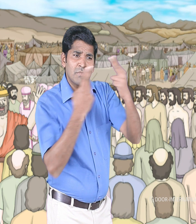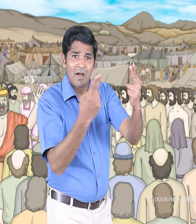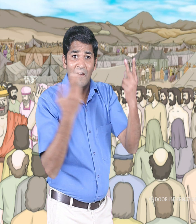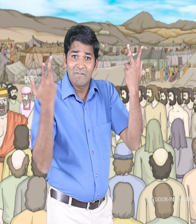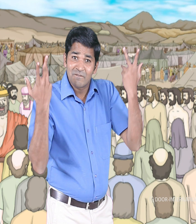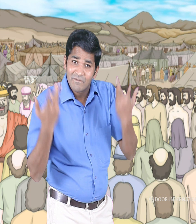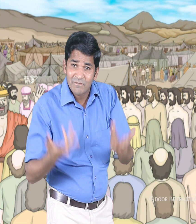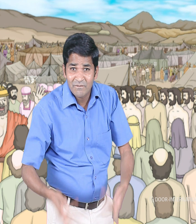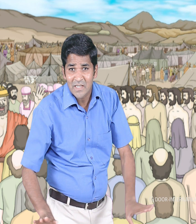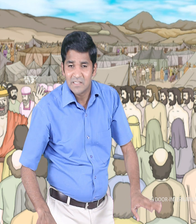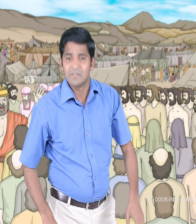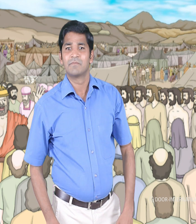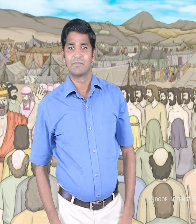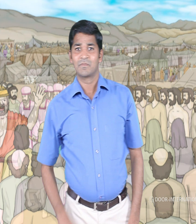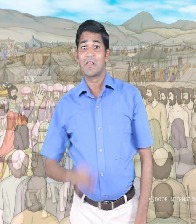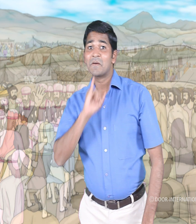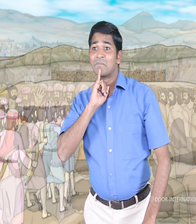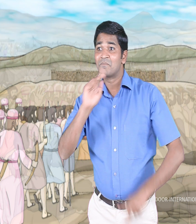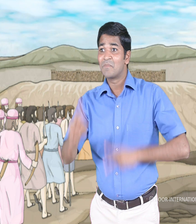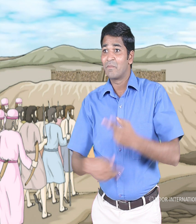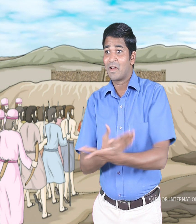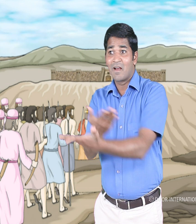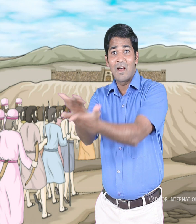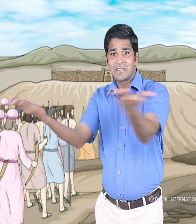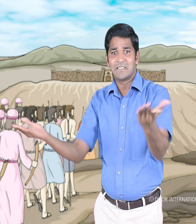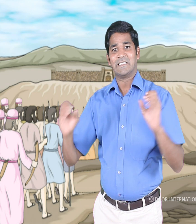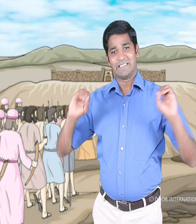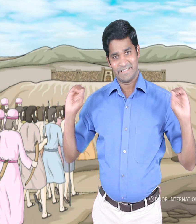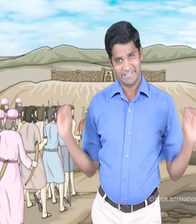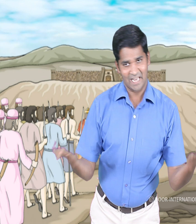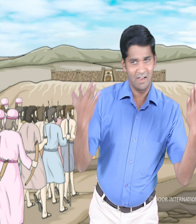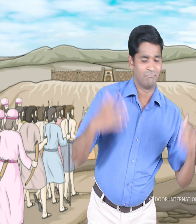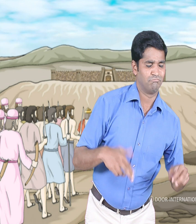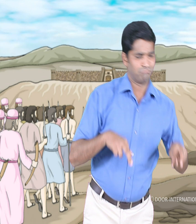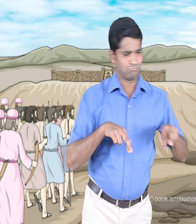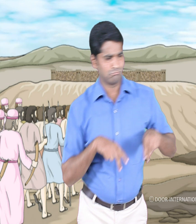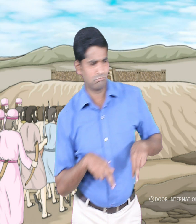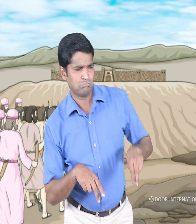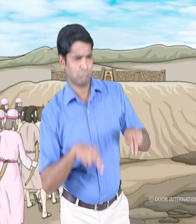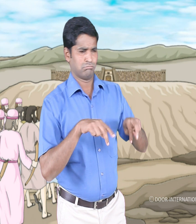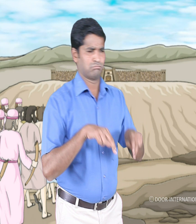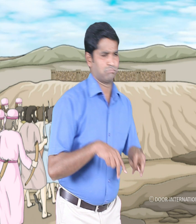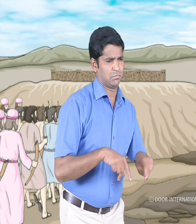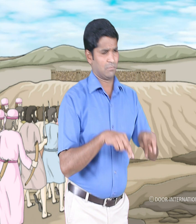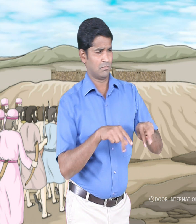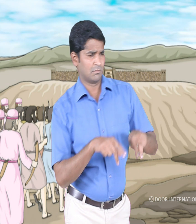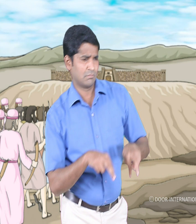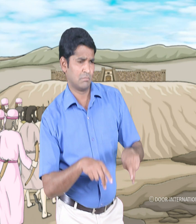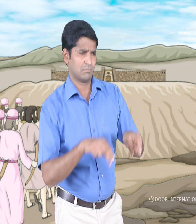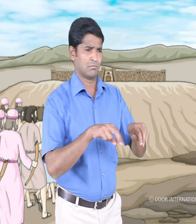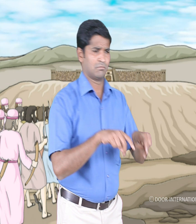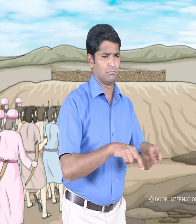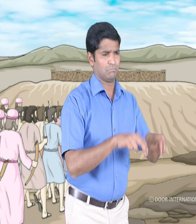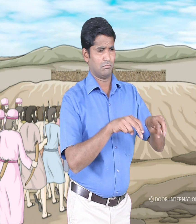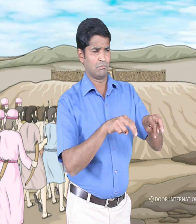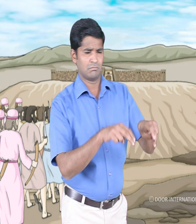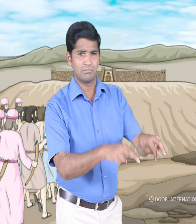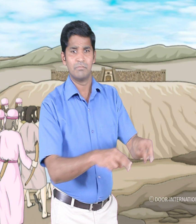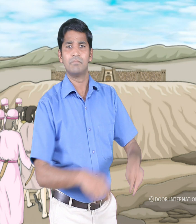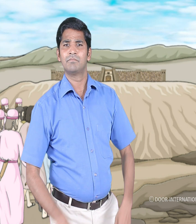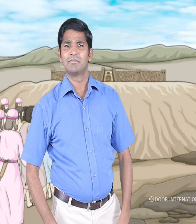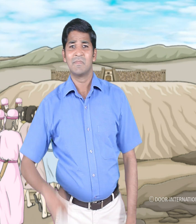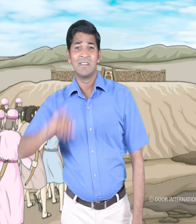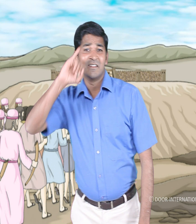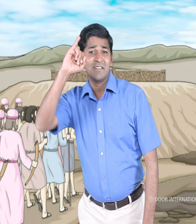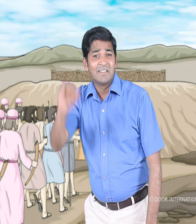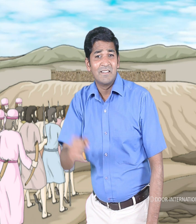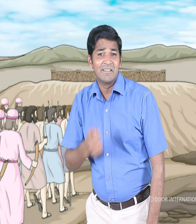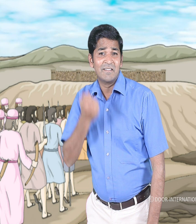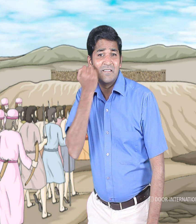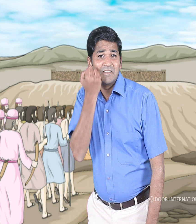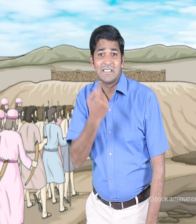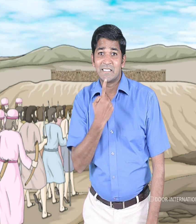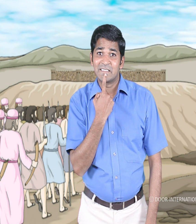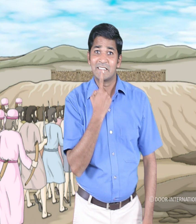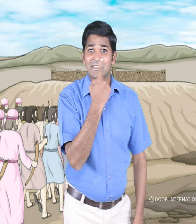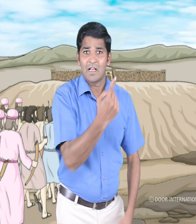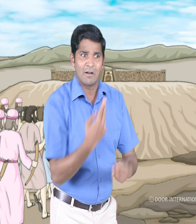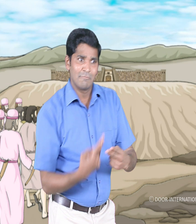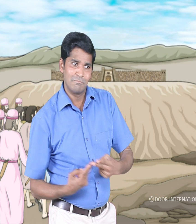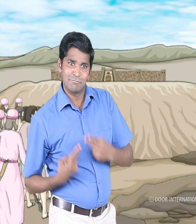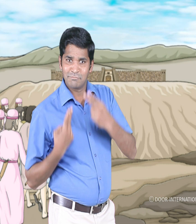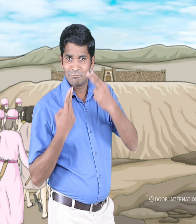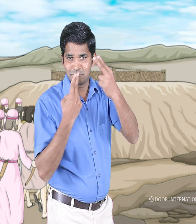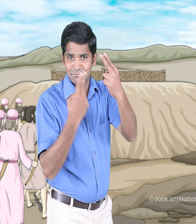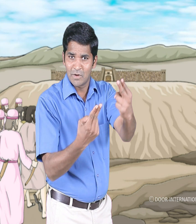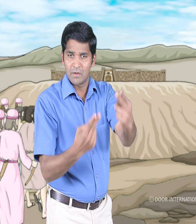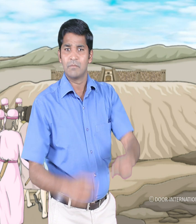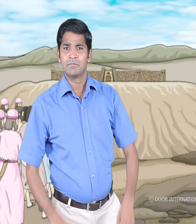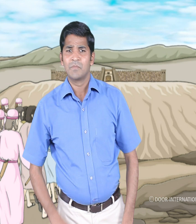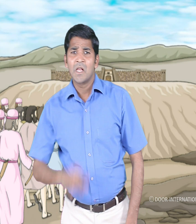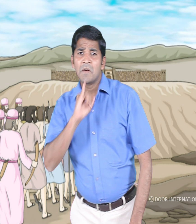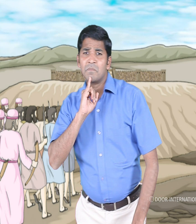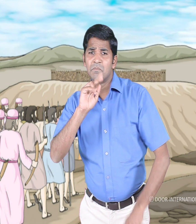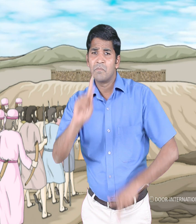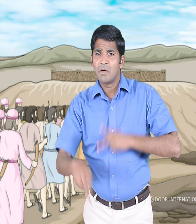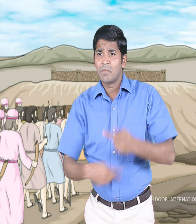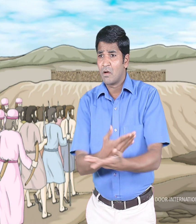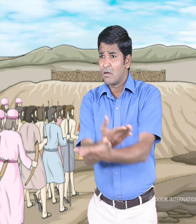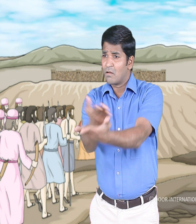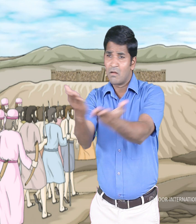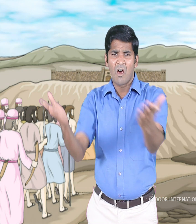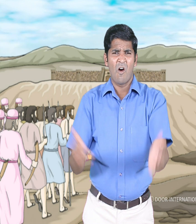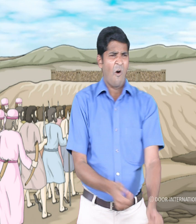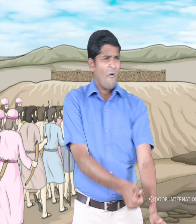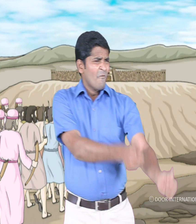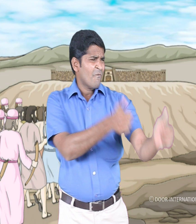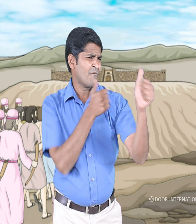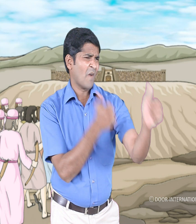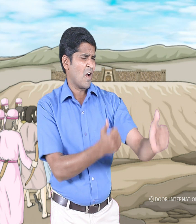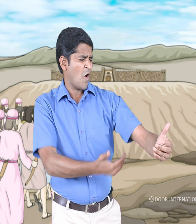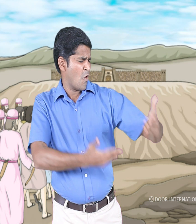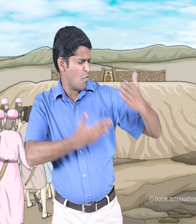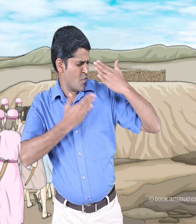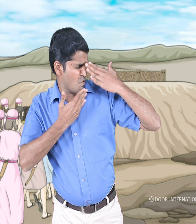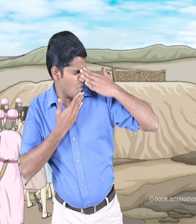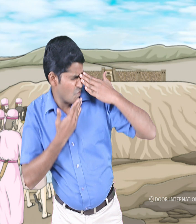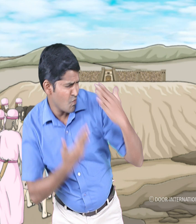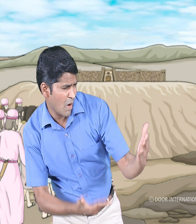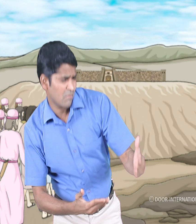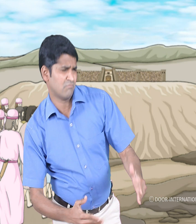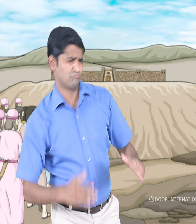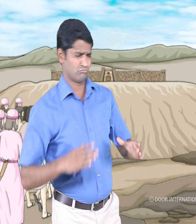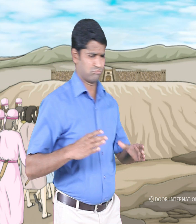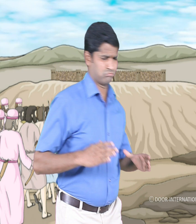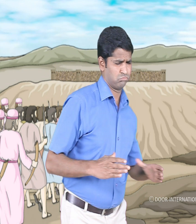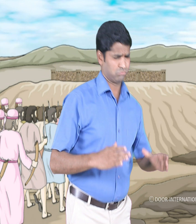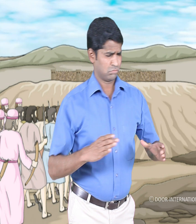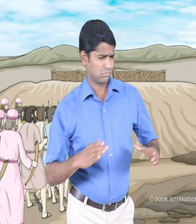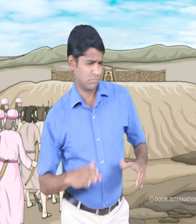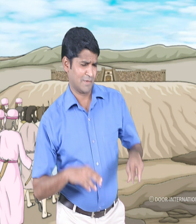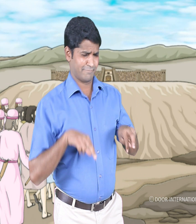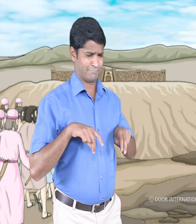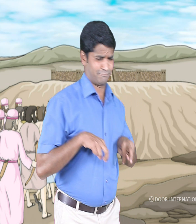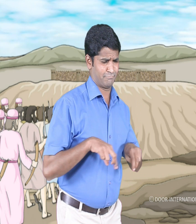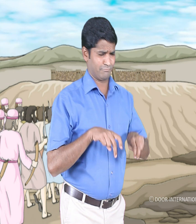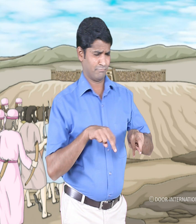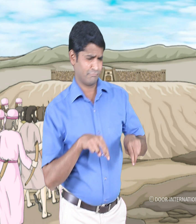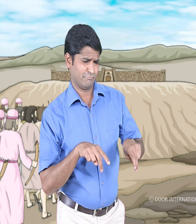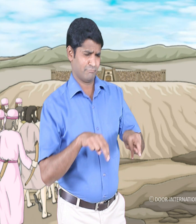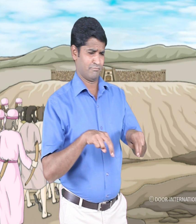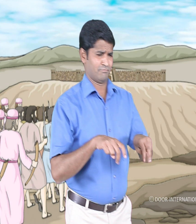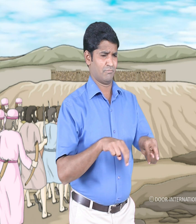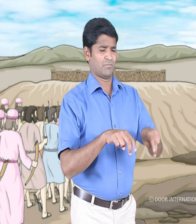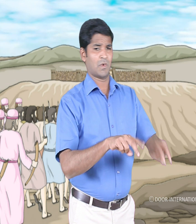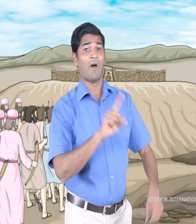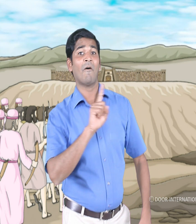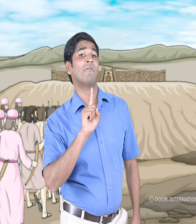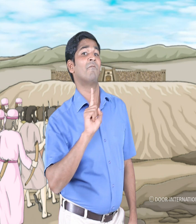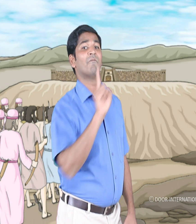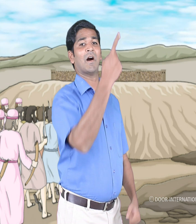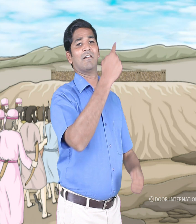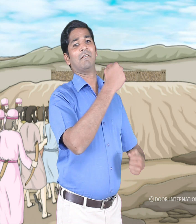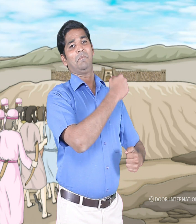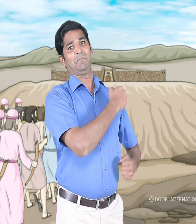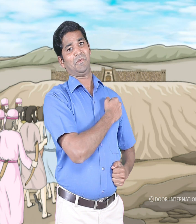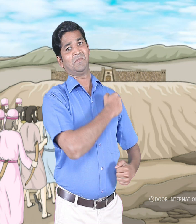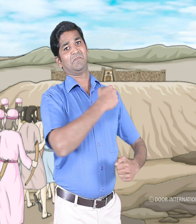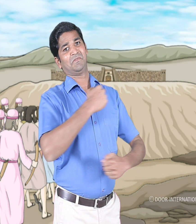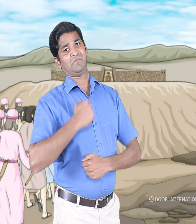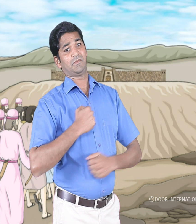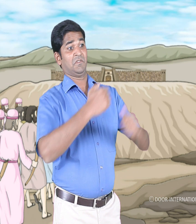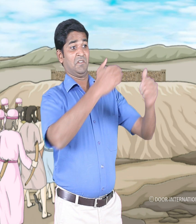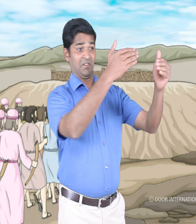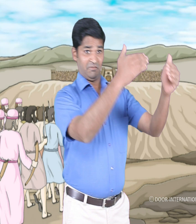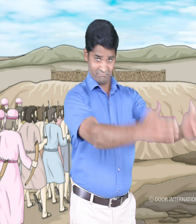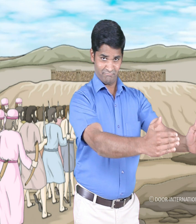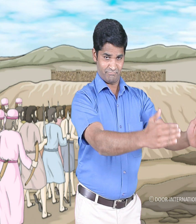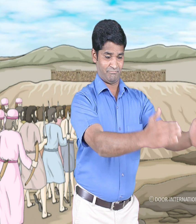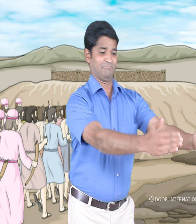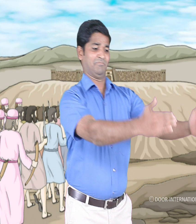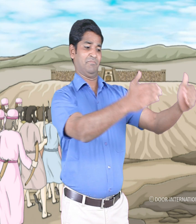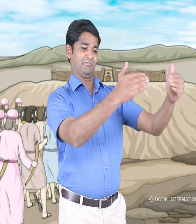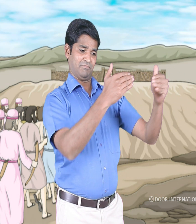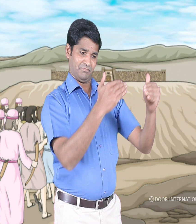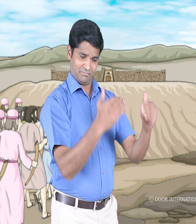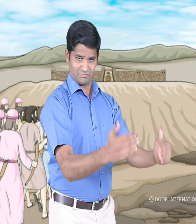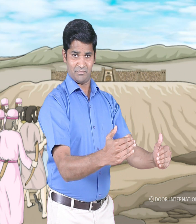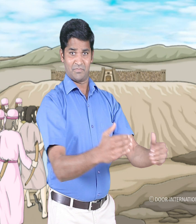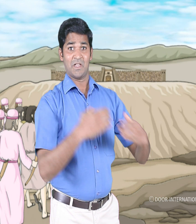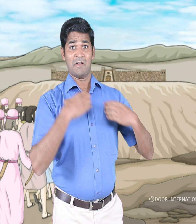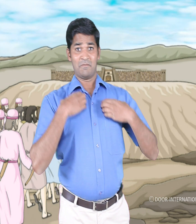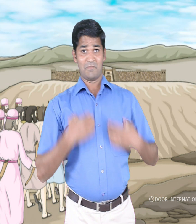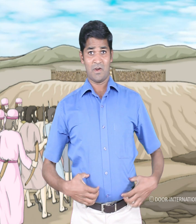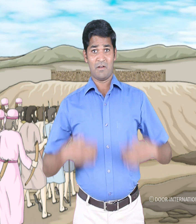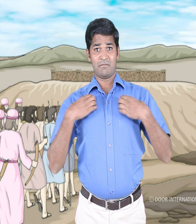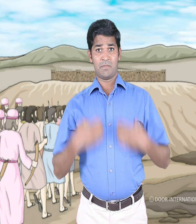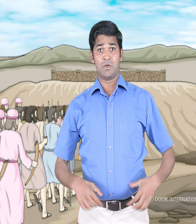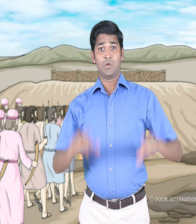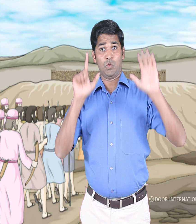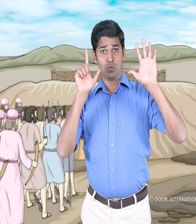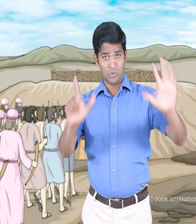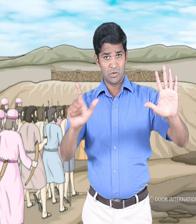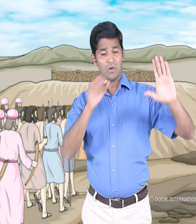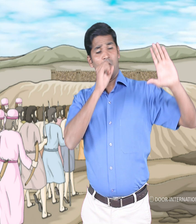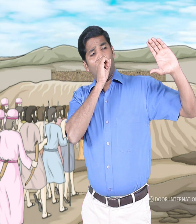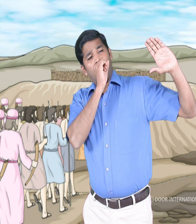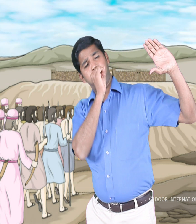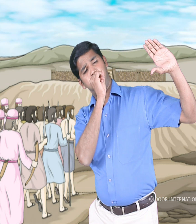After Joshua had spoken to the people, seven priests carrying seven rams’ horns before the LORD advanced and blew the horns, and the ark of the covenant of the LORD followed them.